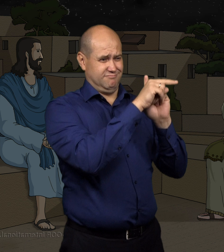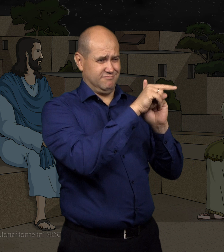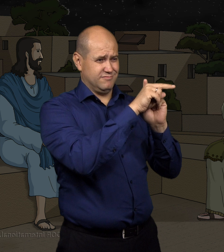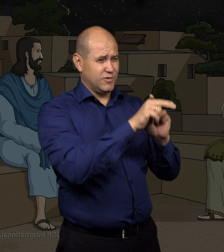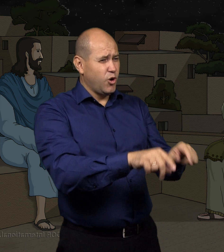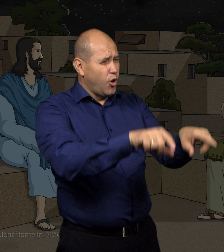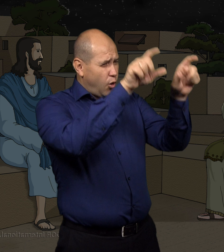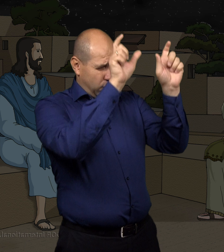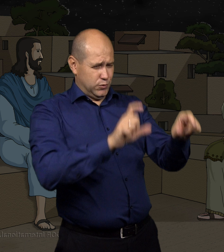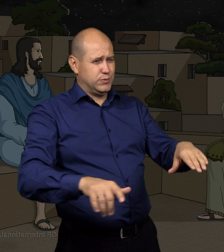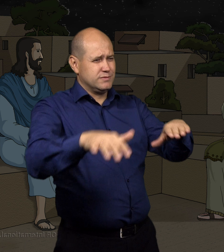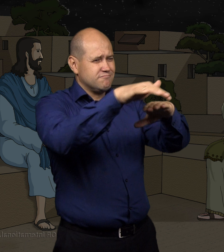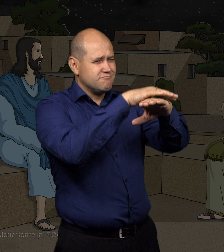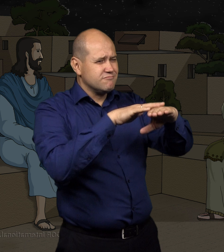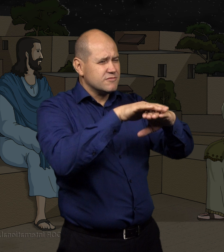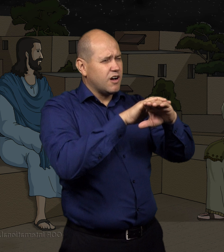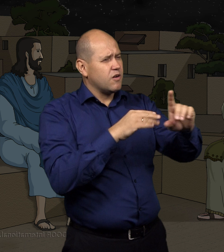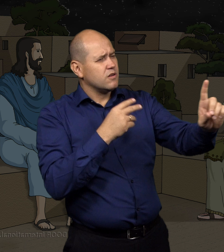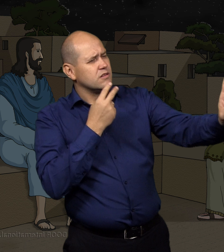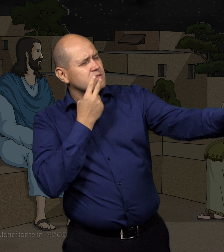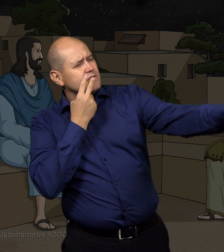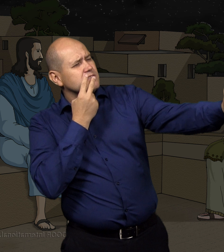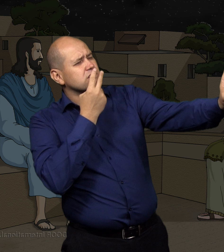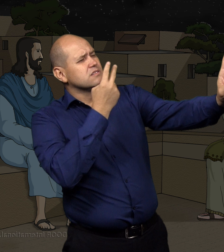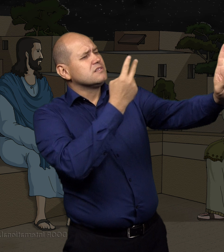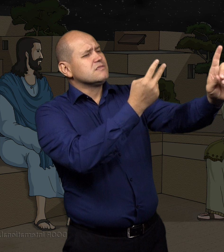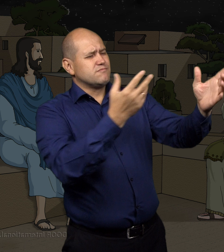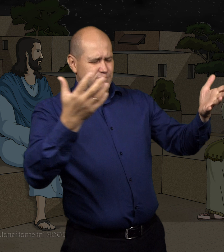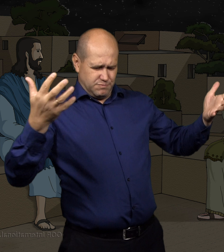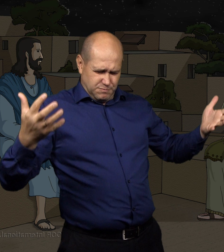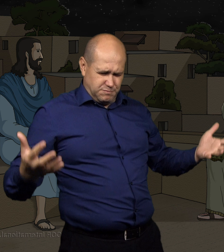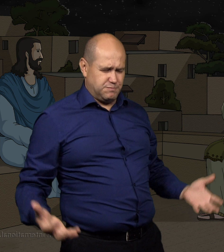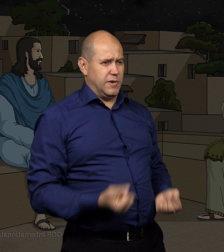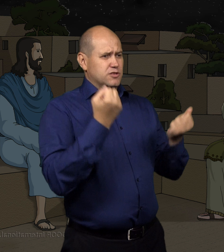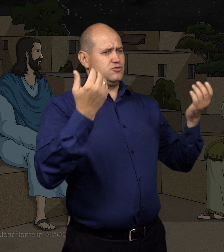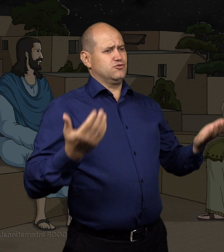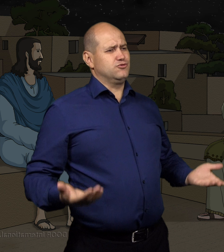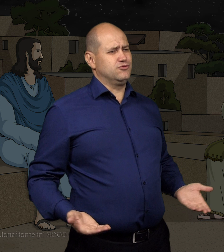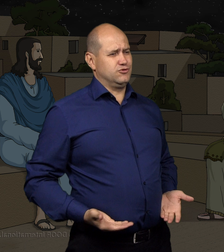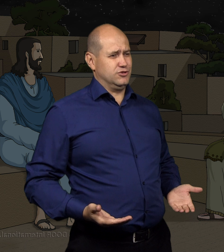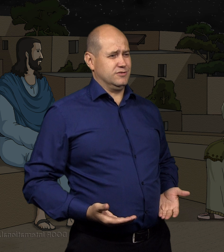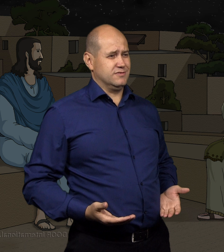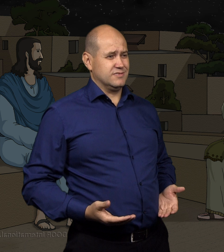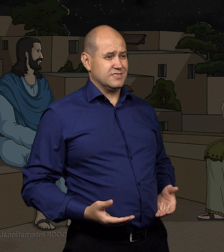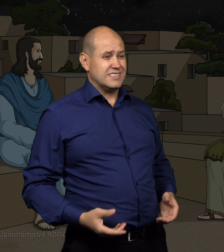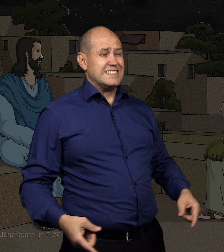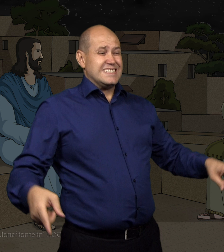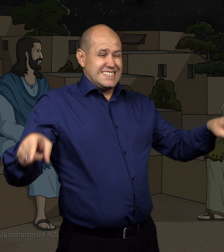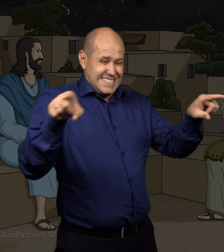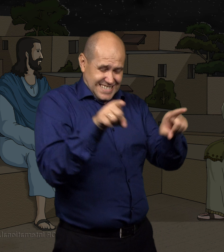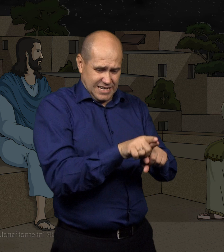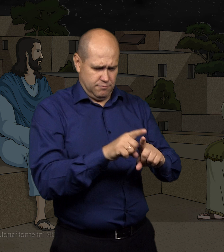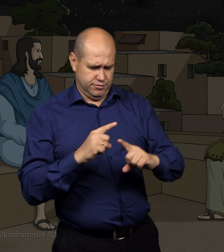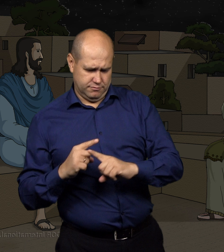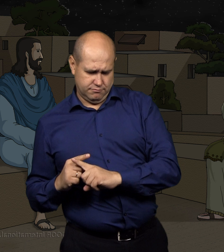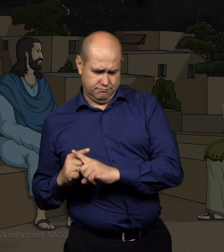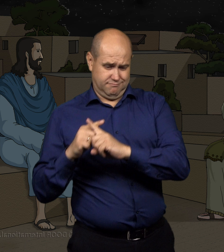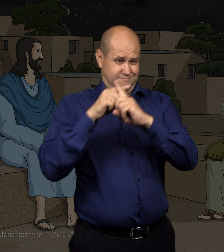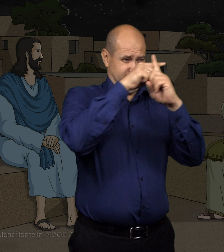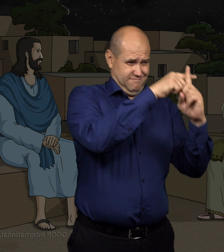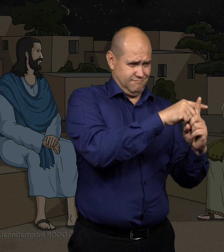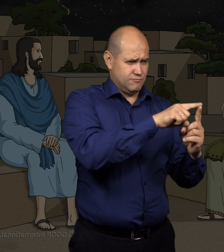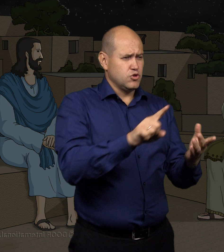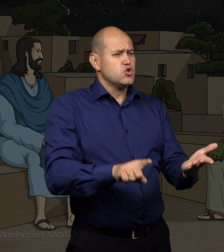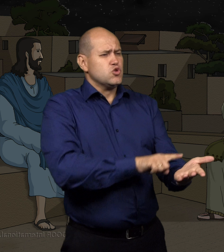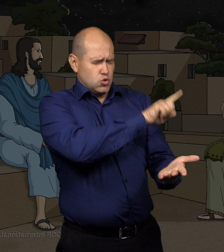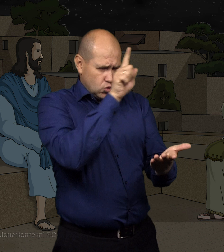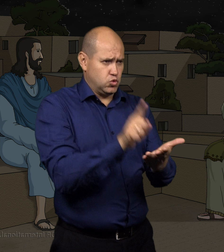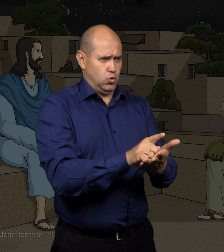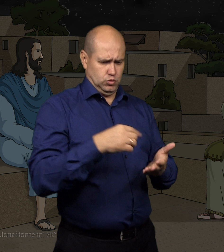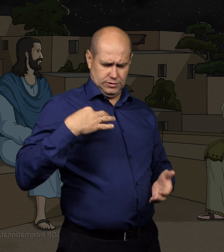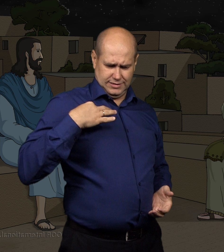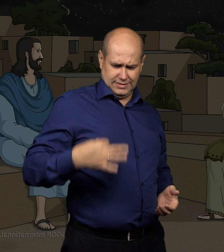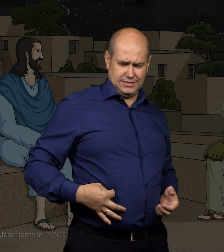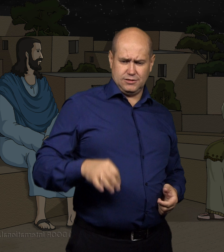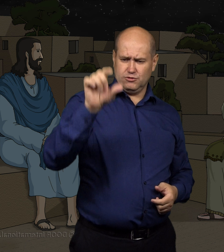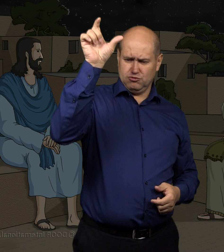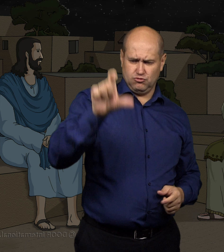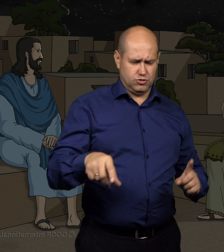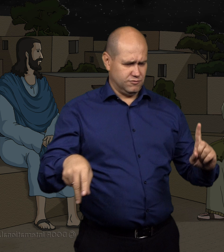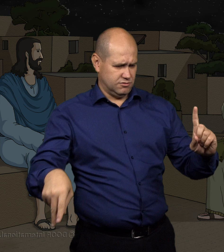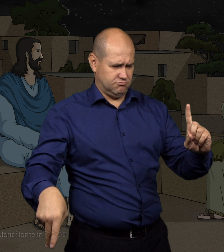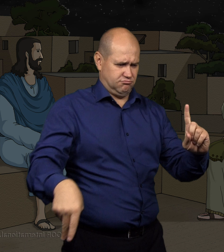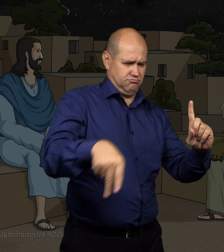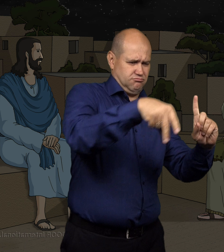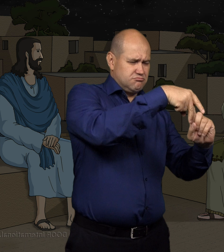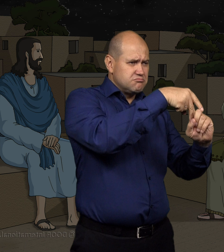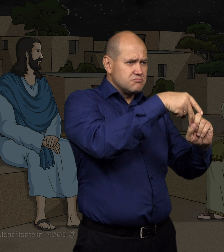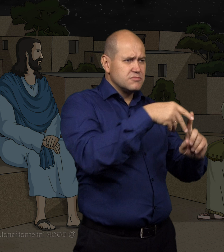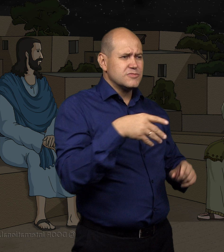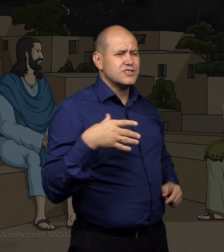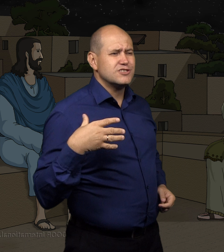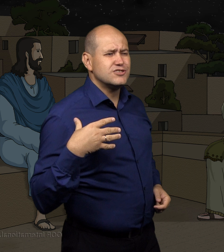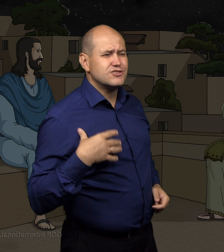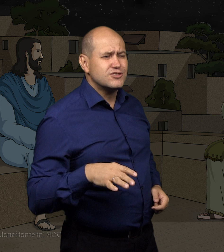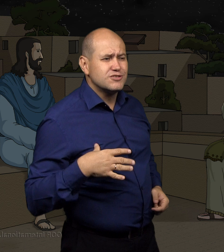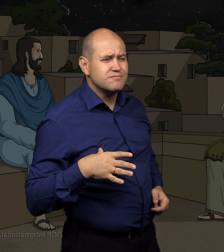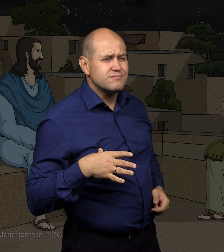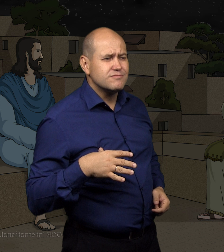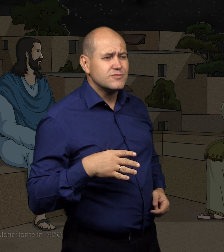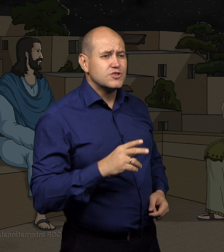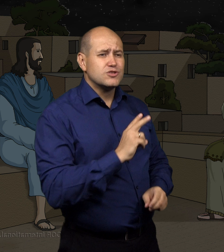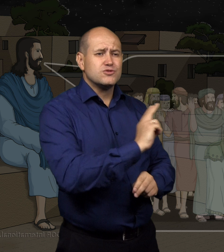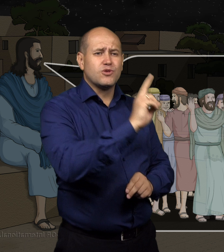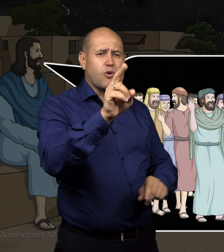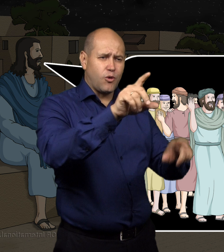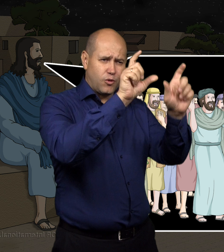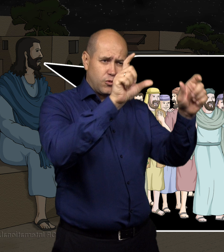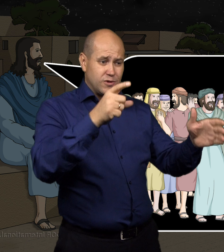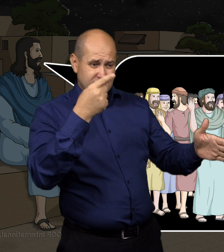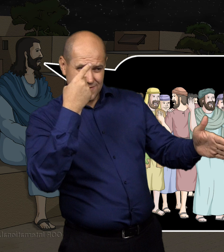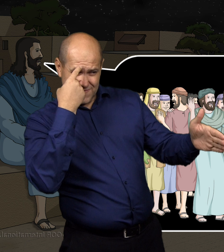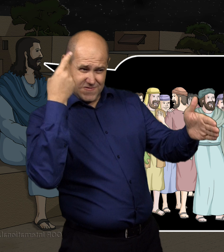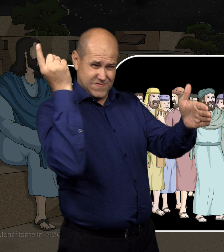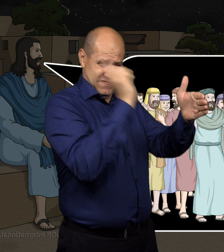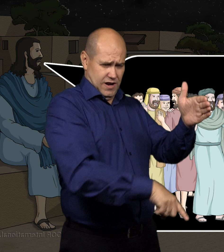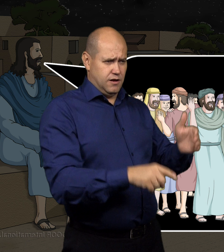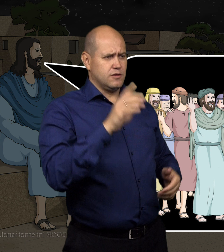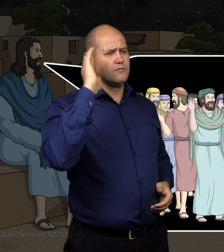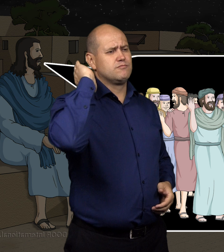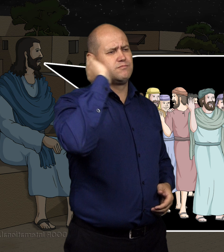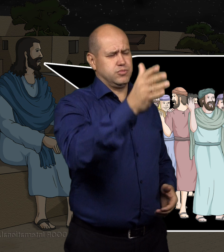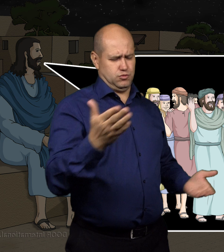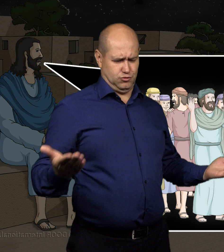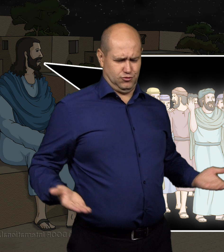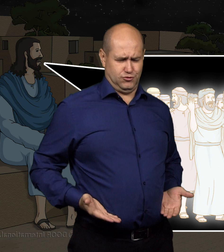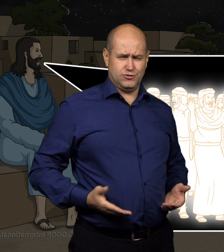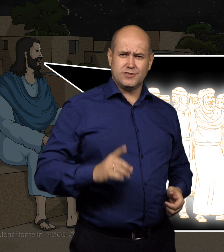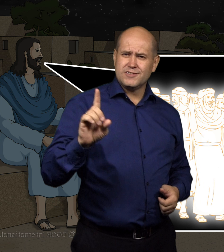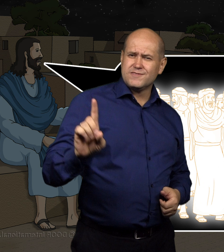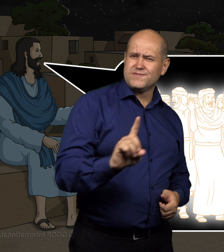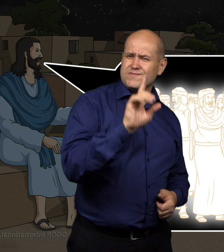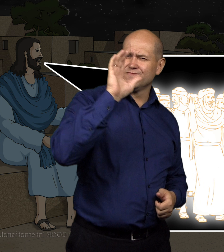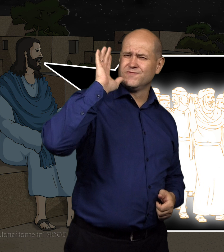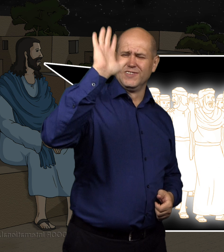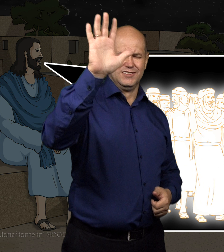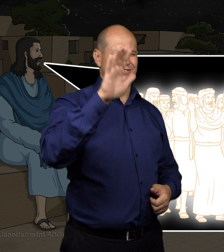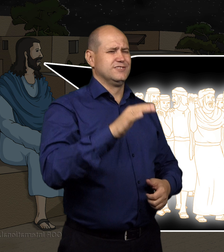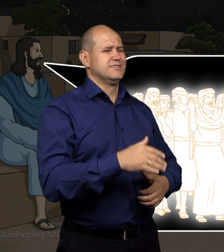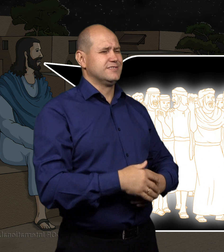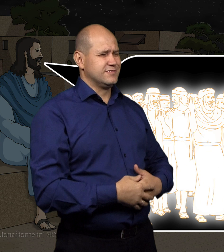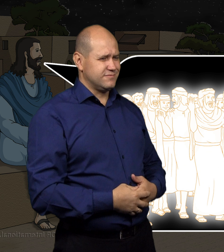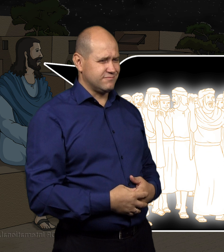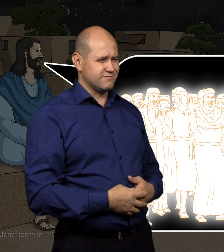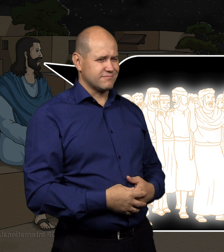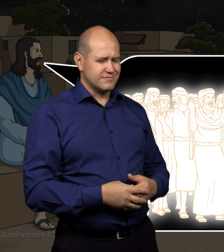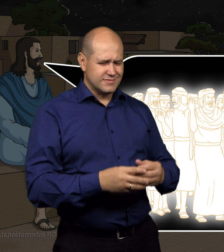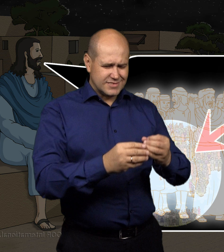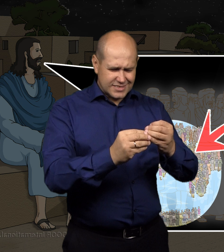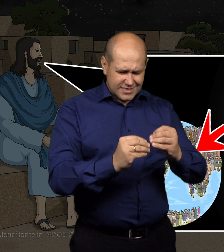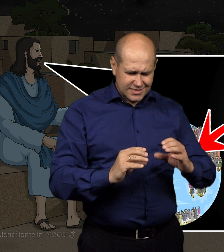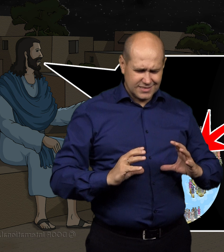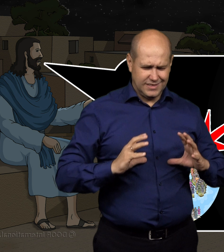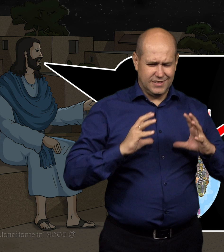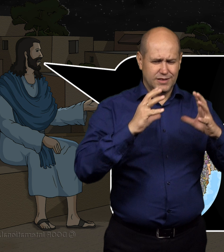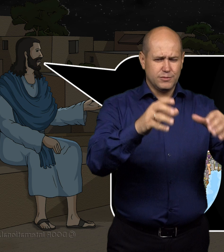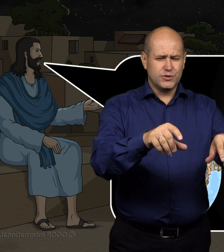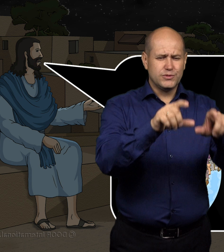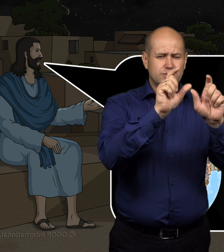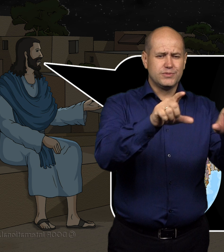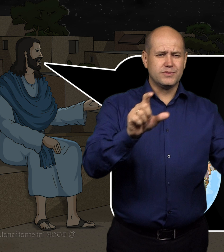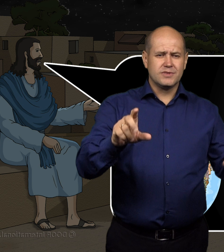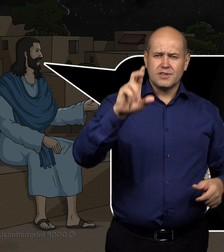Just as Moses lifted up the snake in the wilderness, so the Son of Man must be lifted up, that everyone who believes in Him may have eternal life.